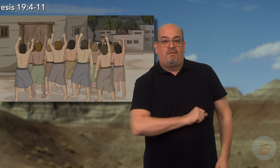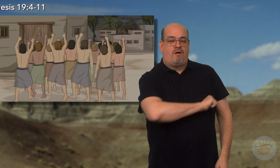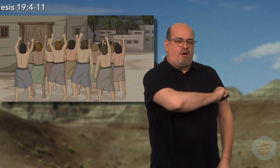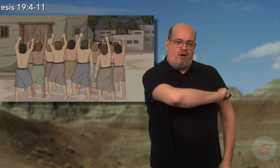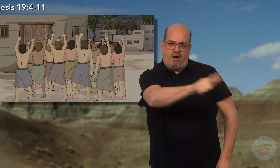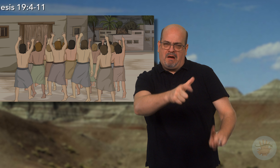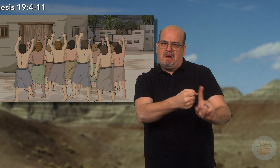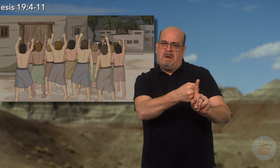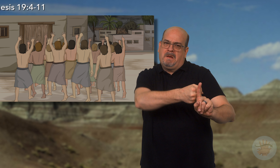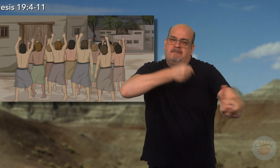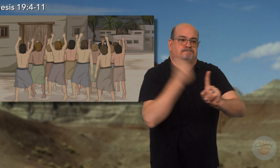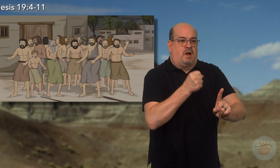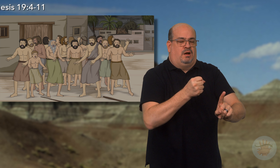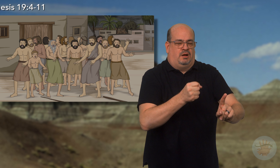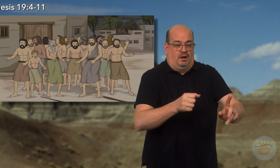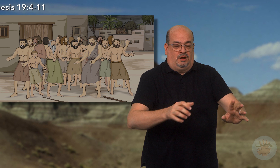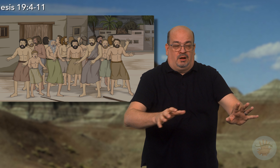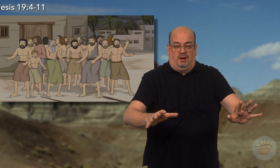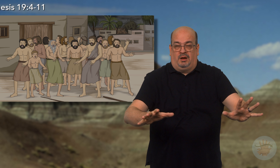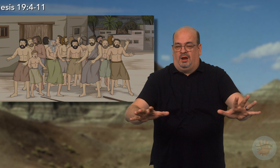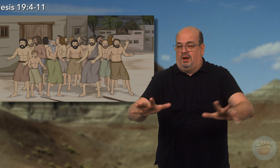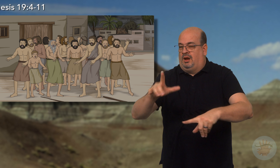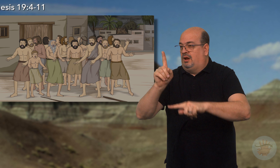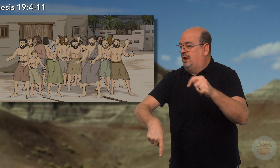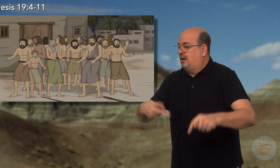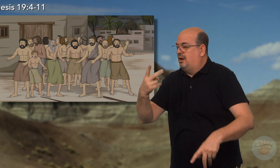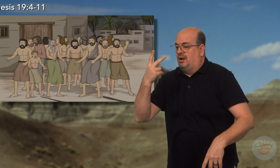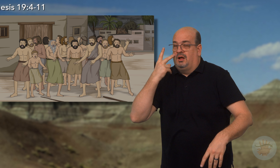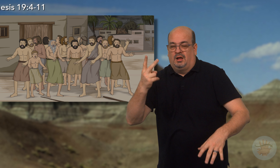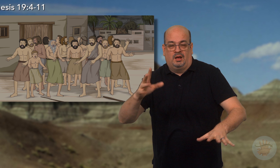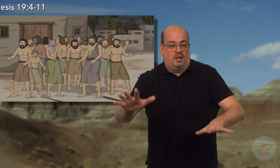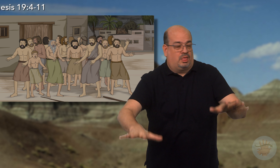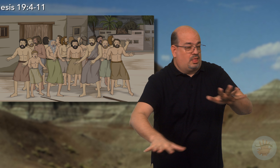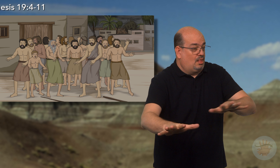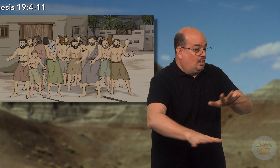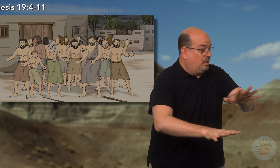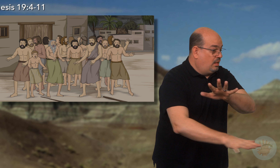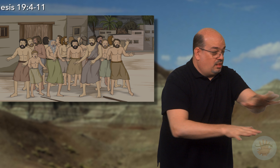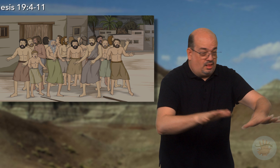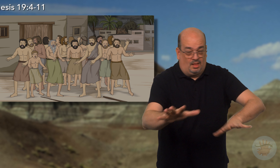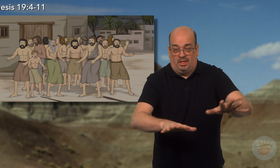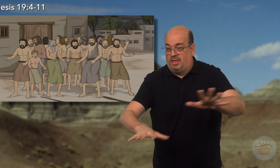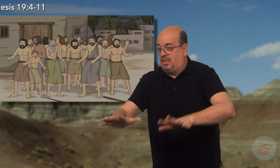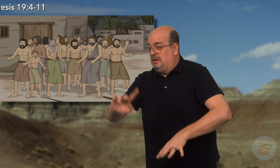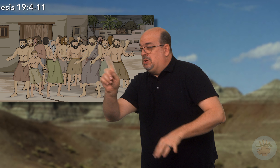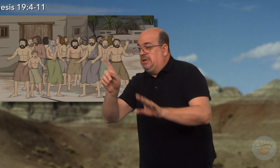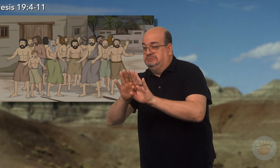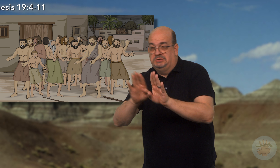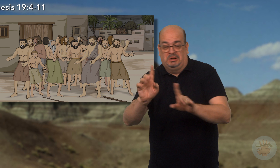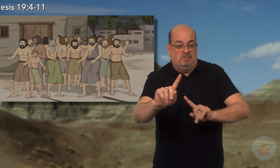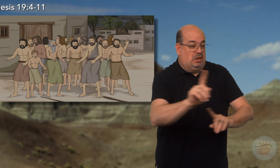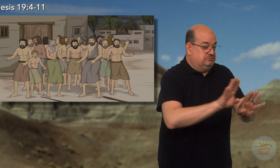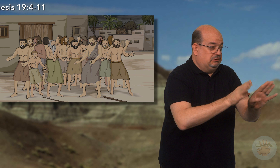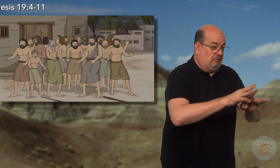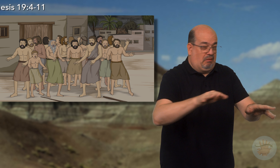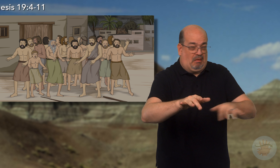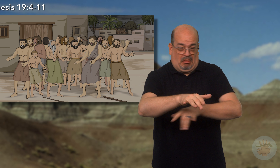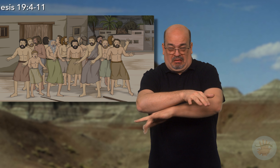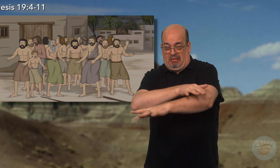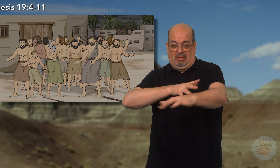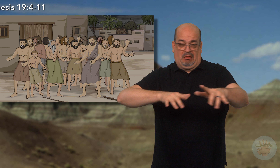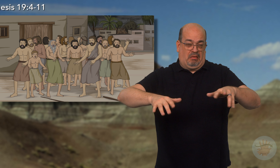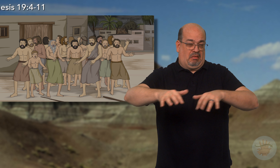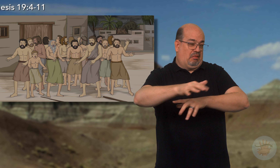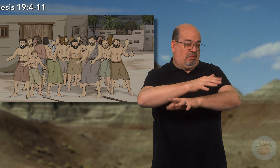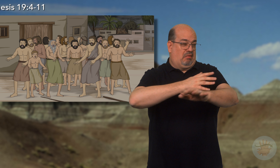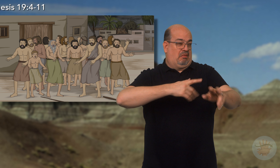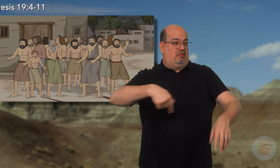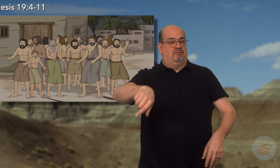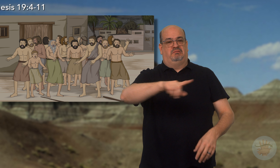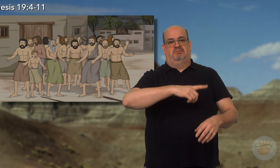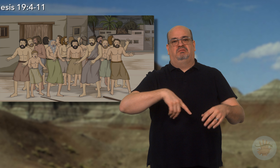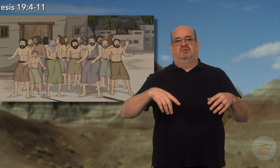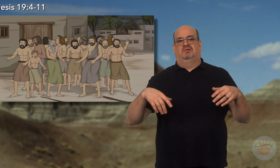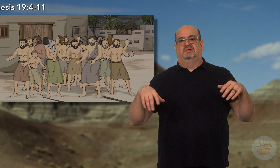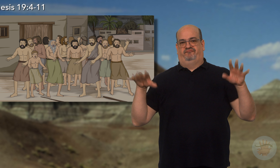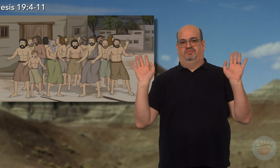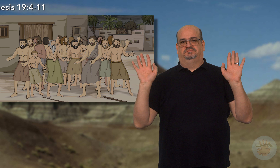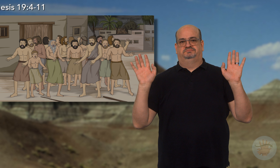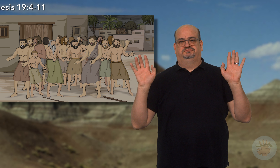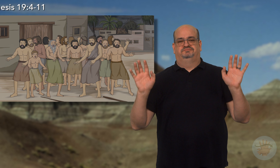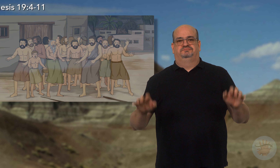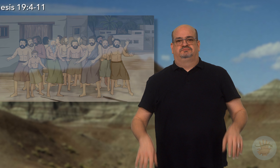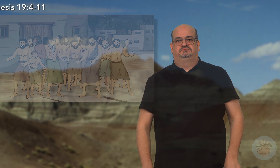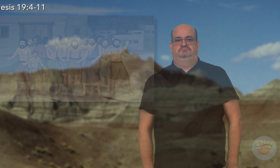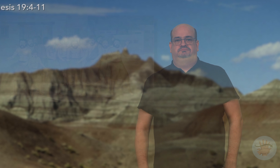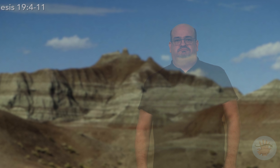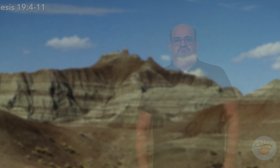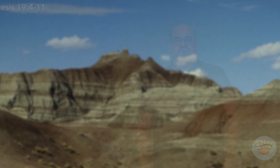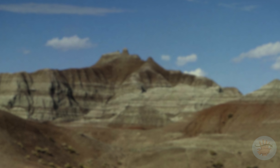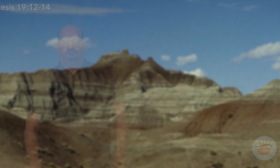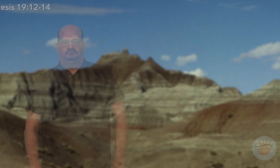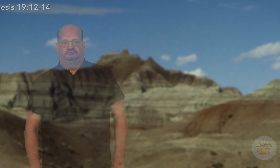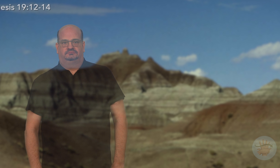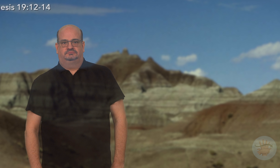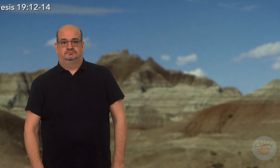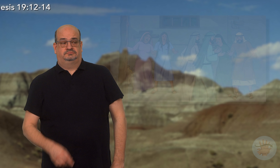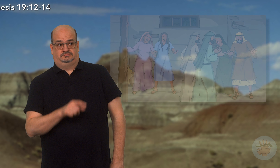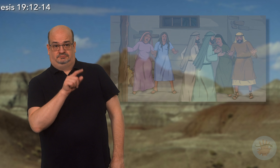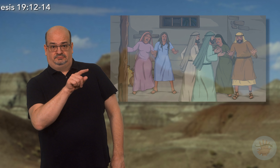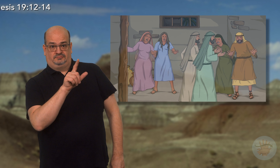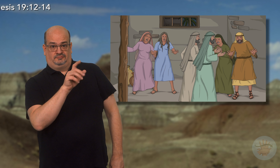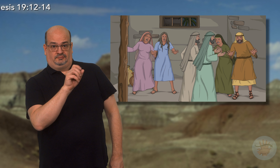And they struck the men at the entrance, young and old, with blindness, so that they wearied themselves trying to find the door.